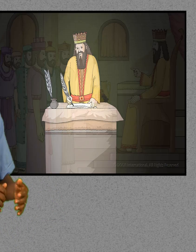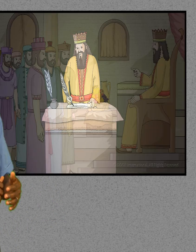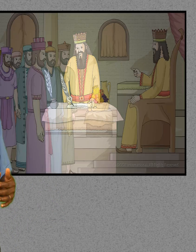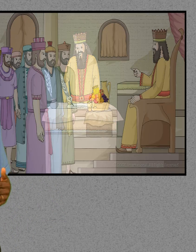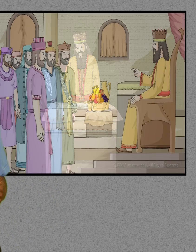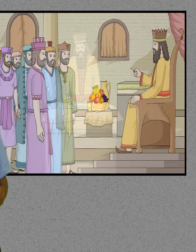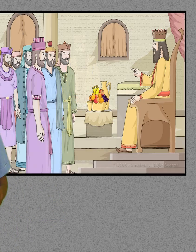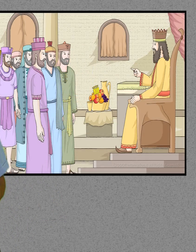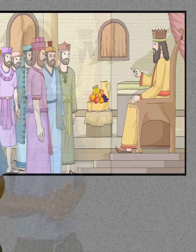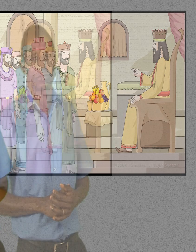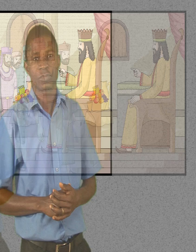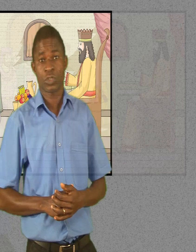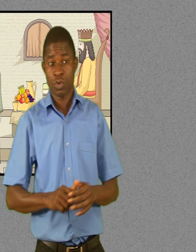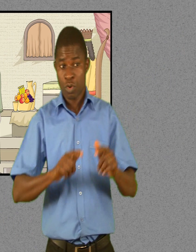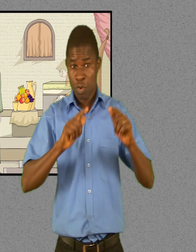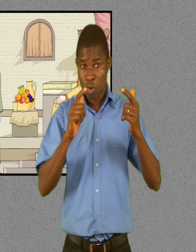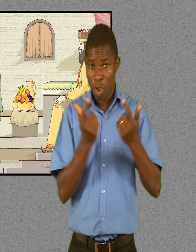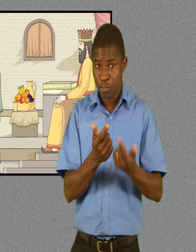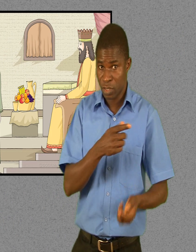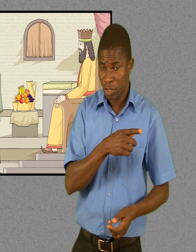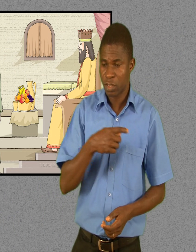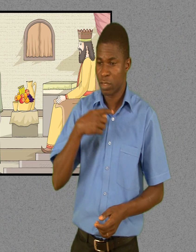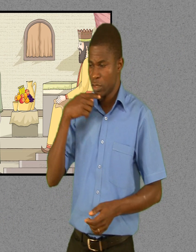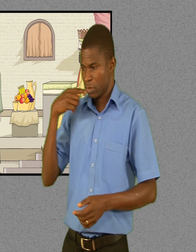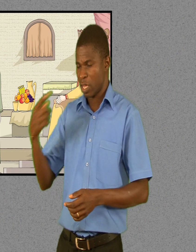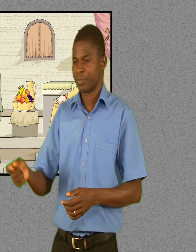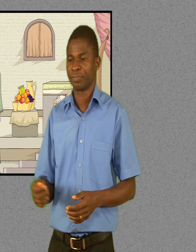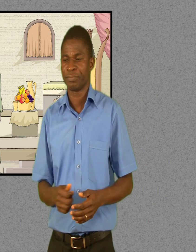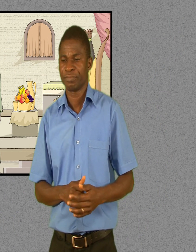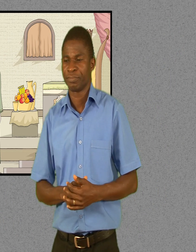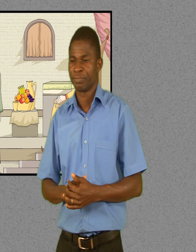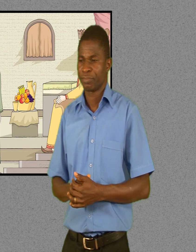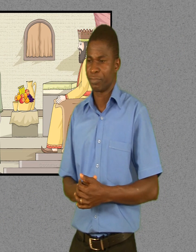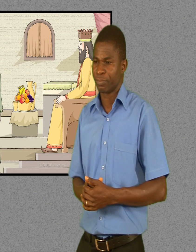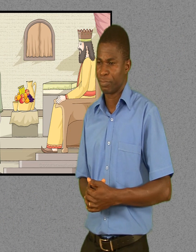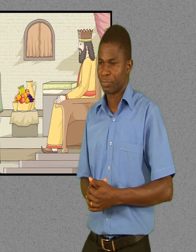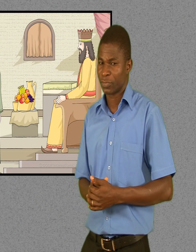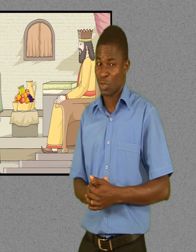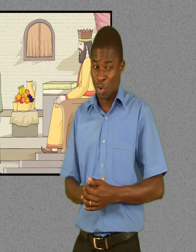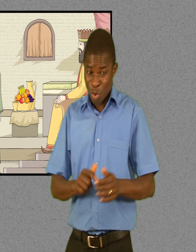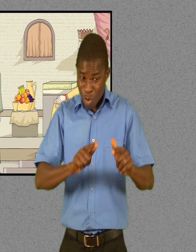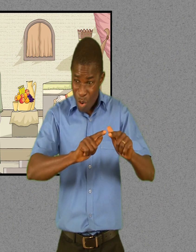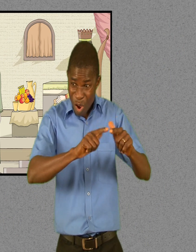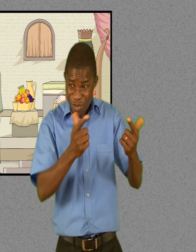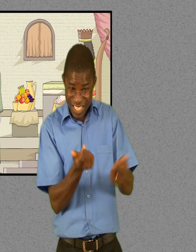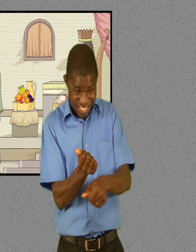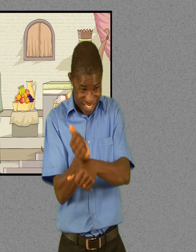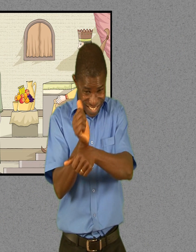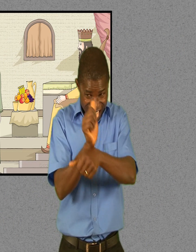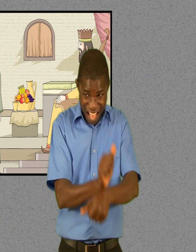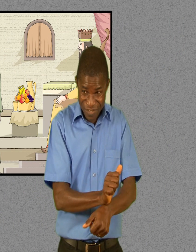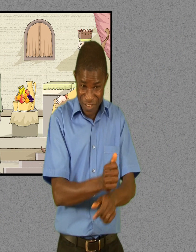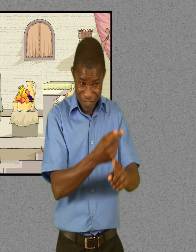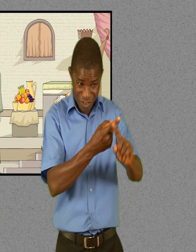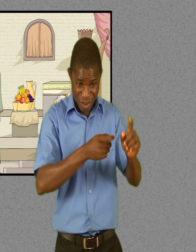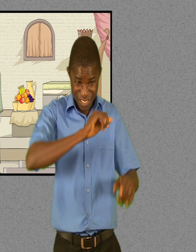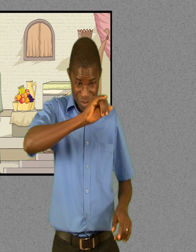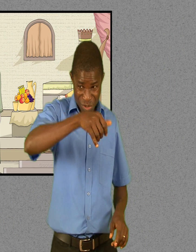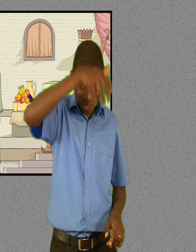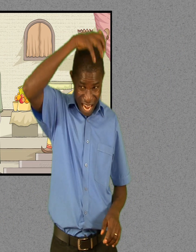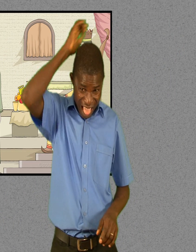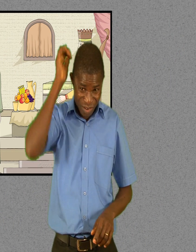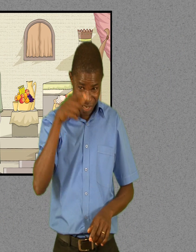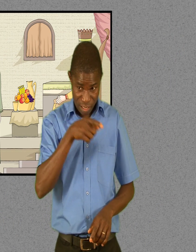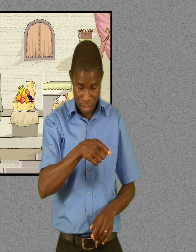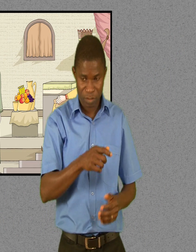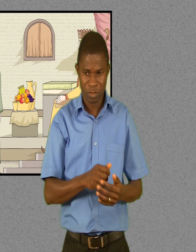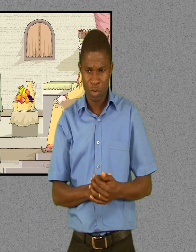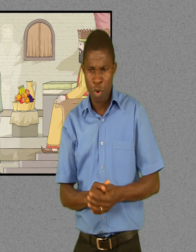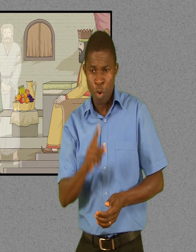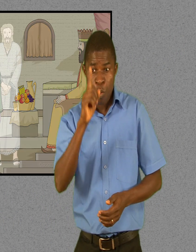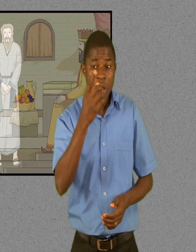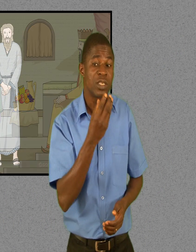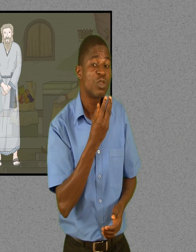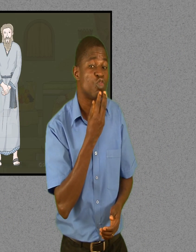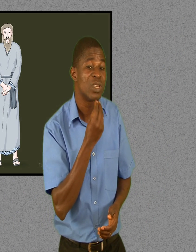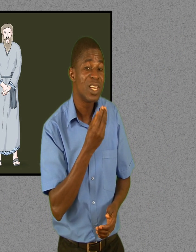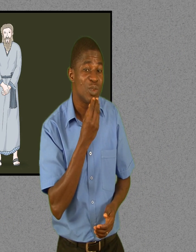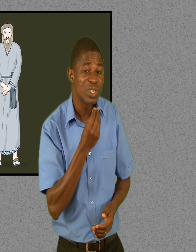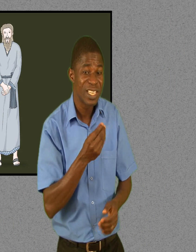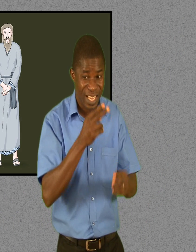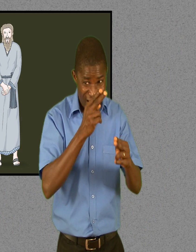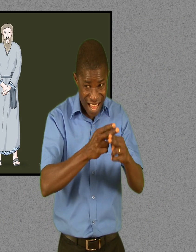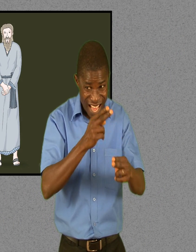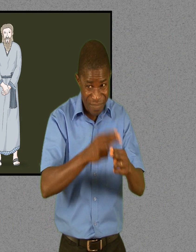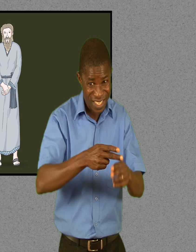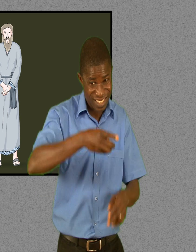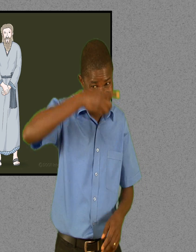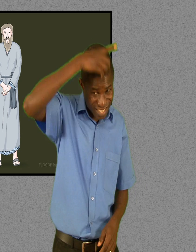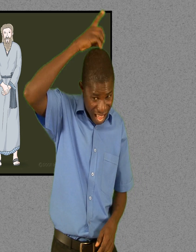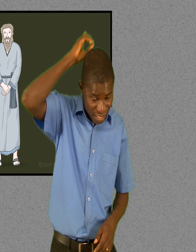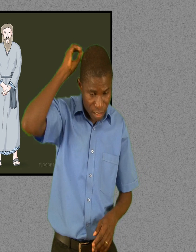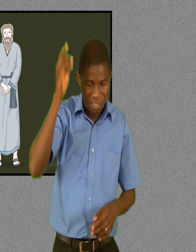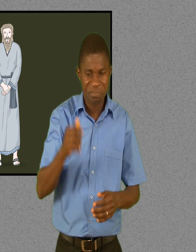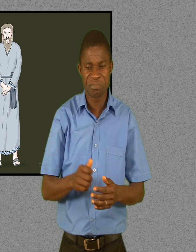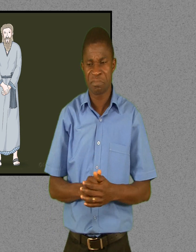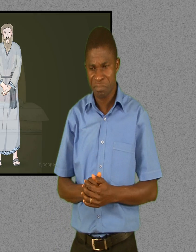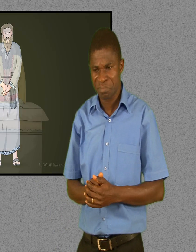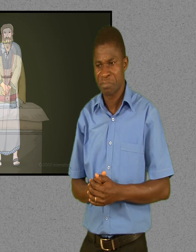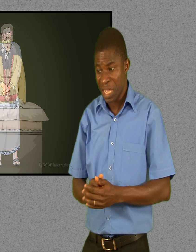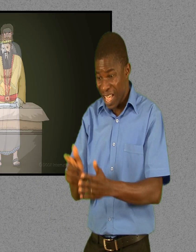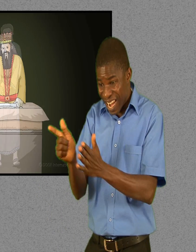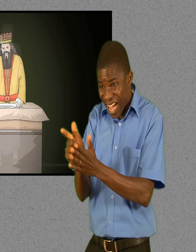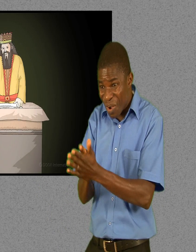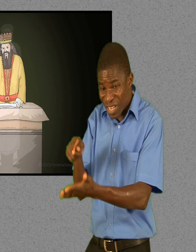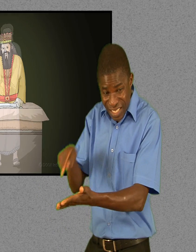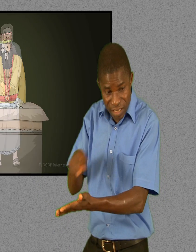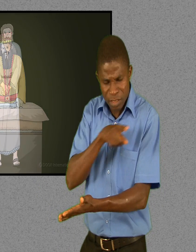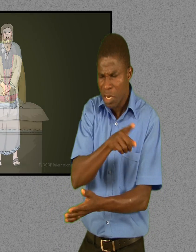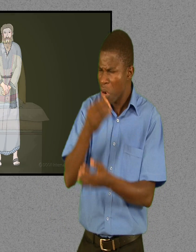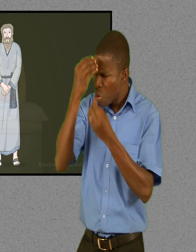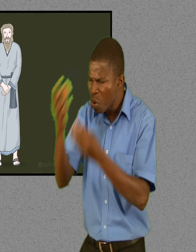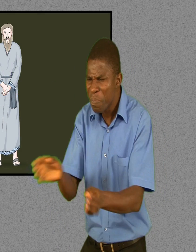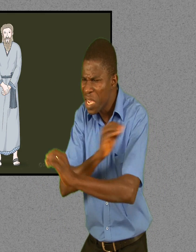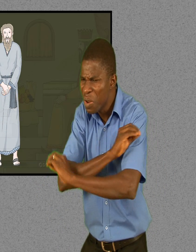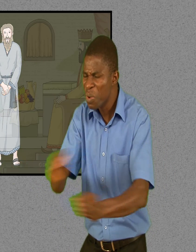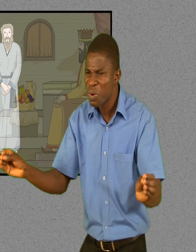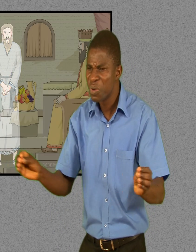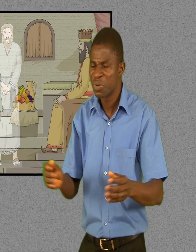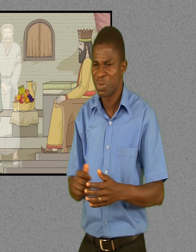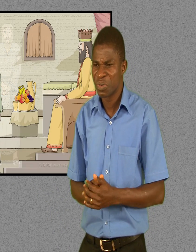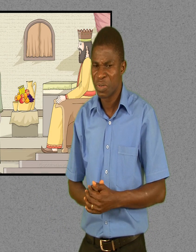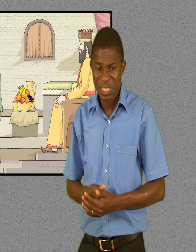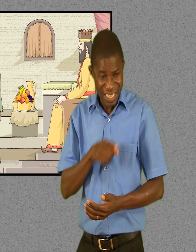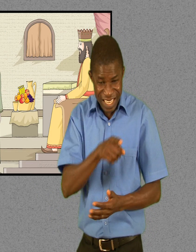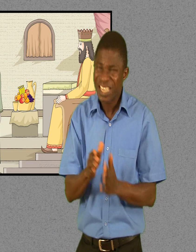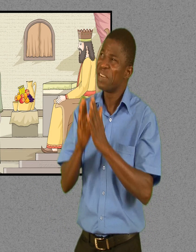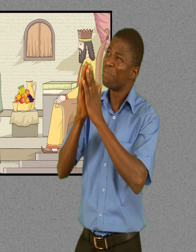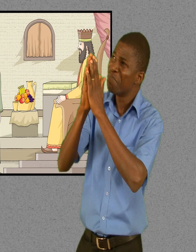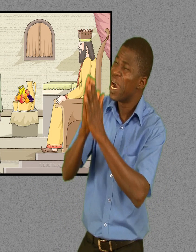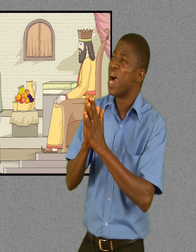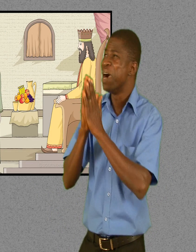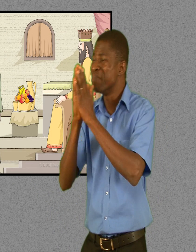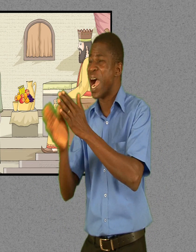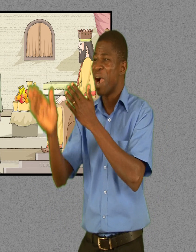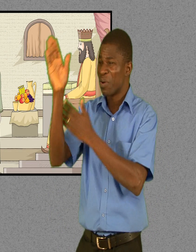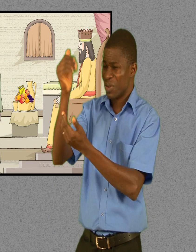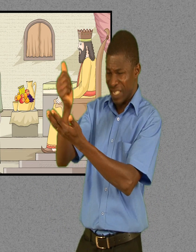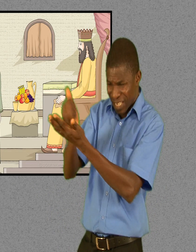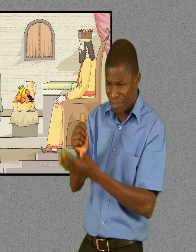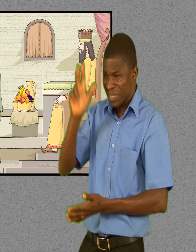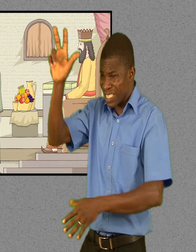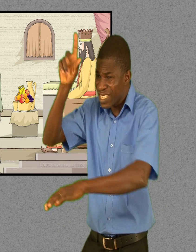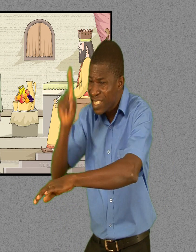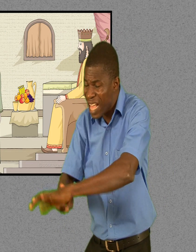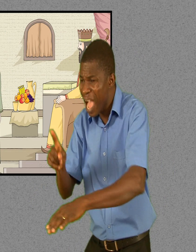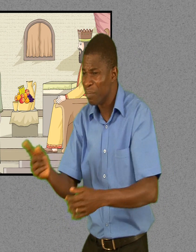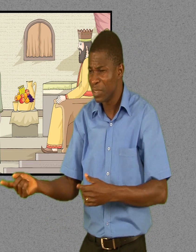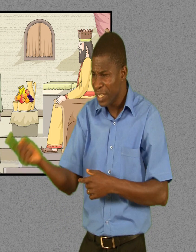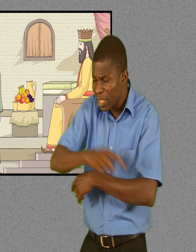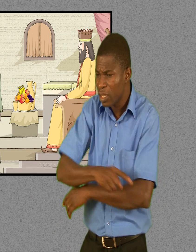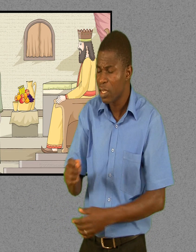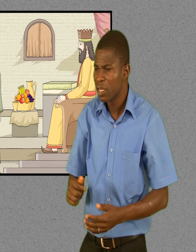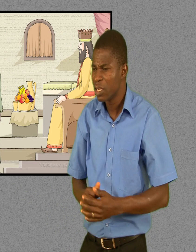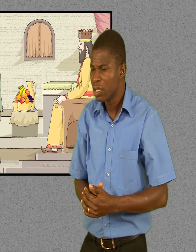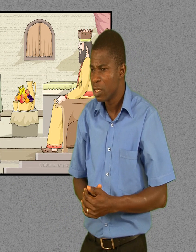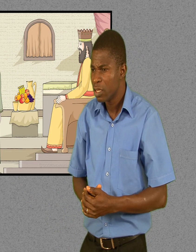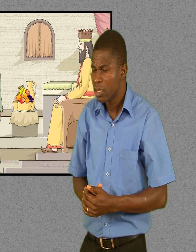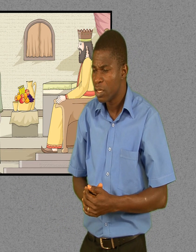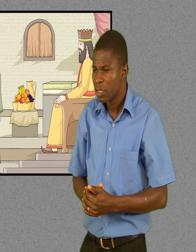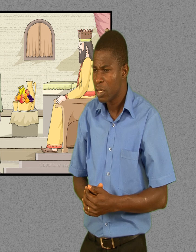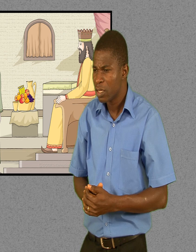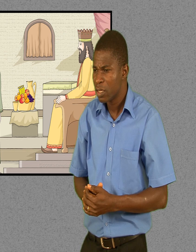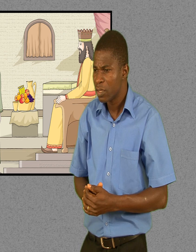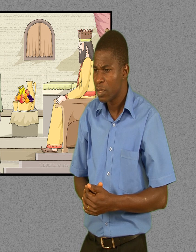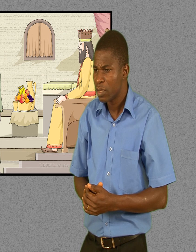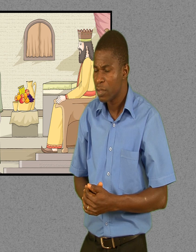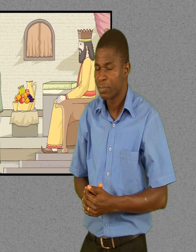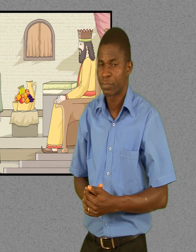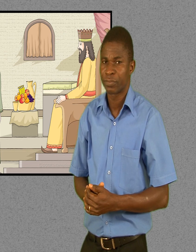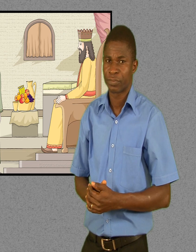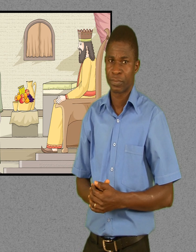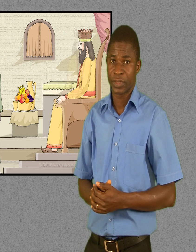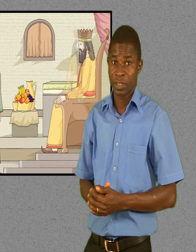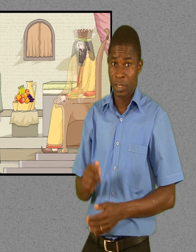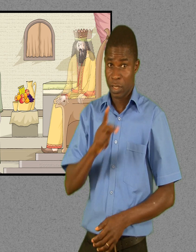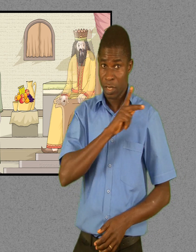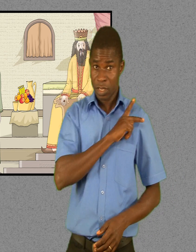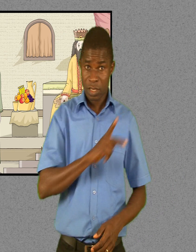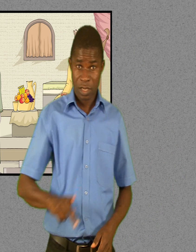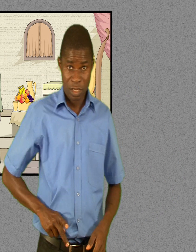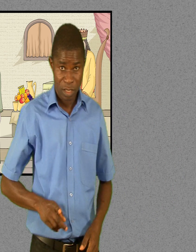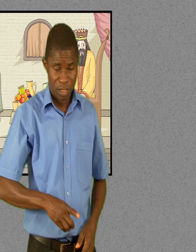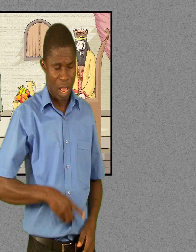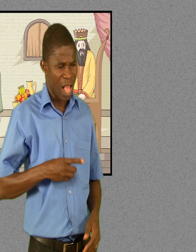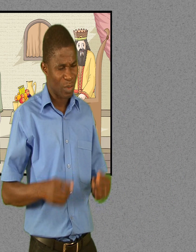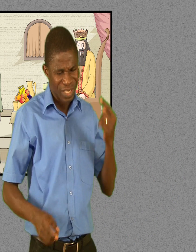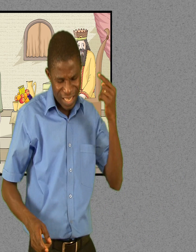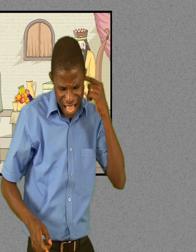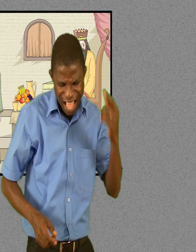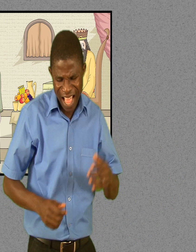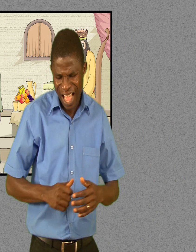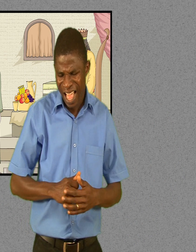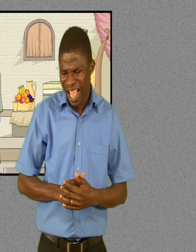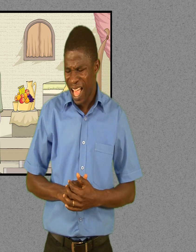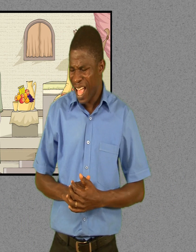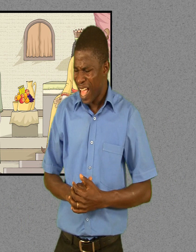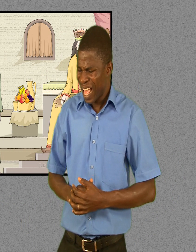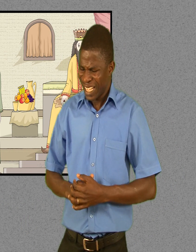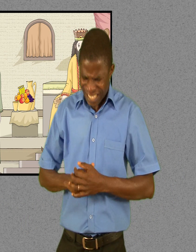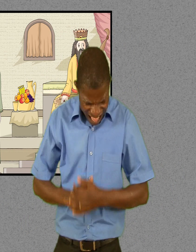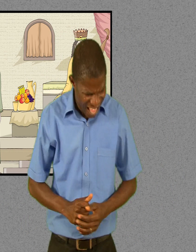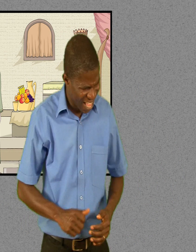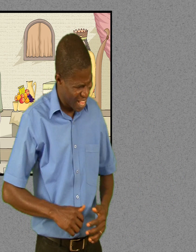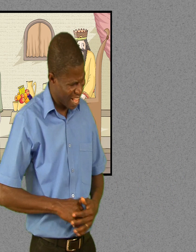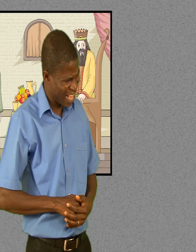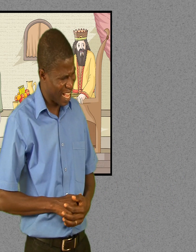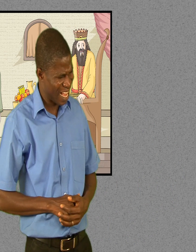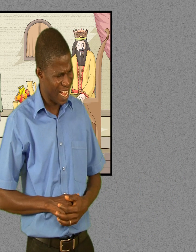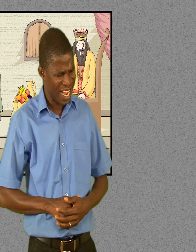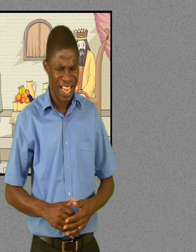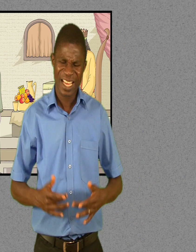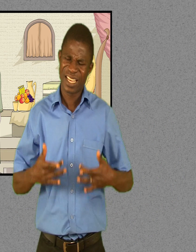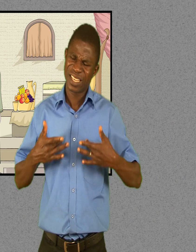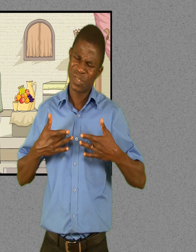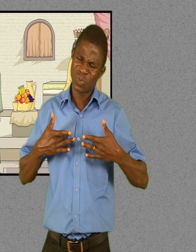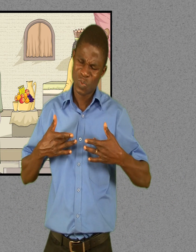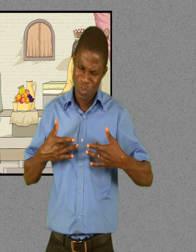Then they told the king, “Daniel, one of the exiles from Judah, shows no regard for you, O king, or for the decree that you have signed.